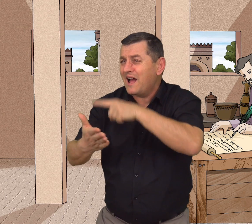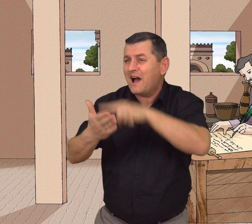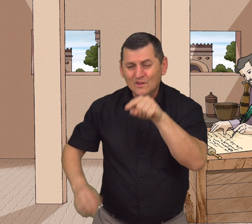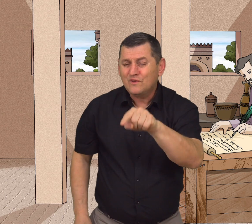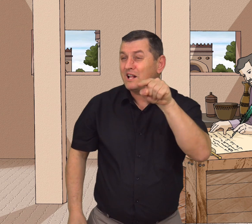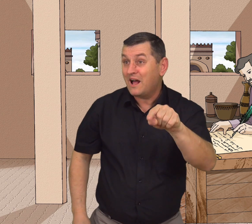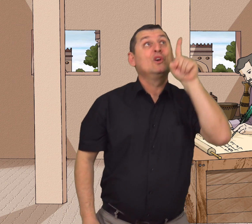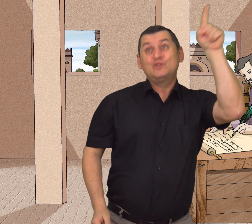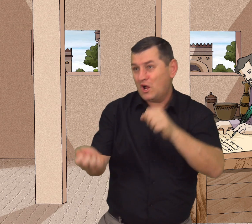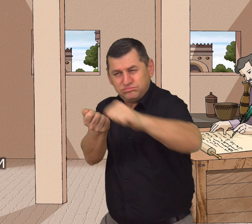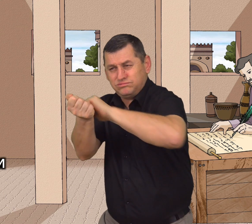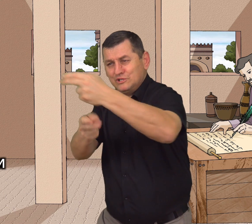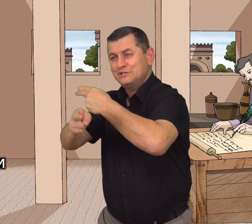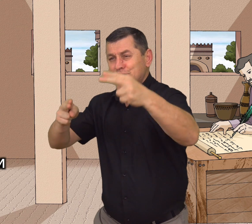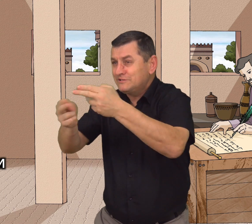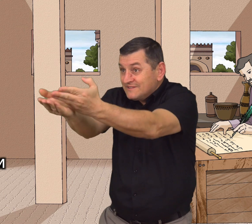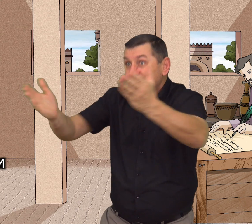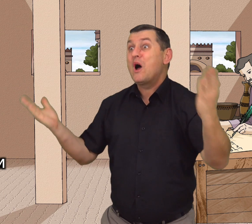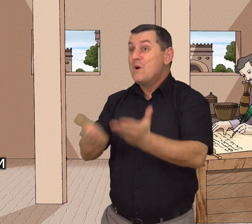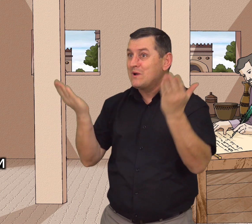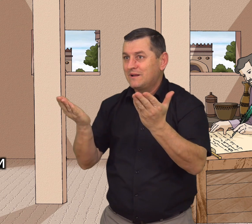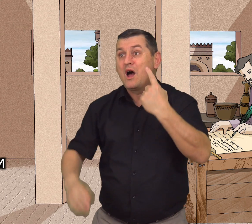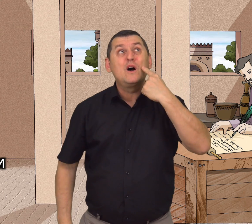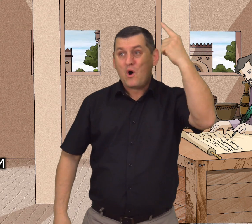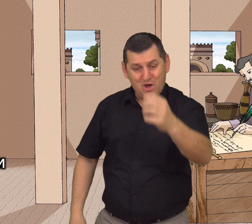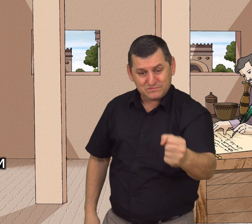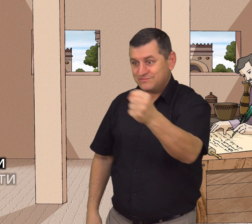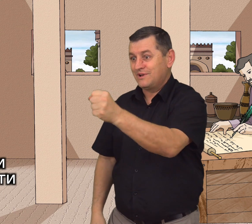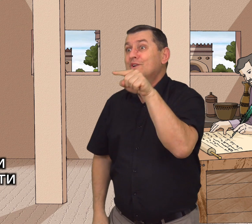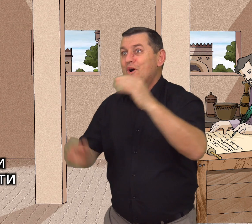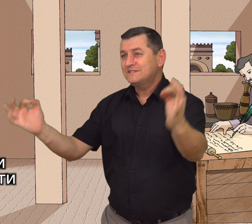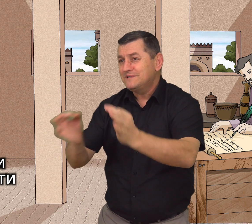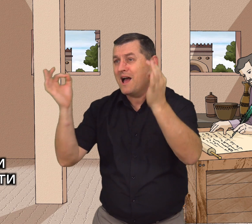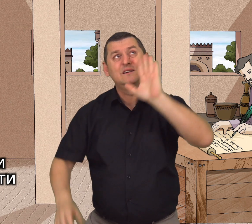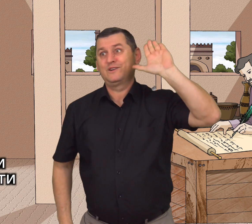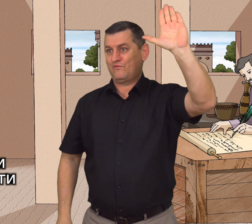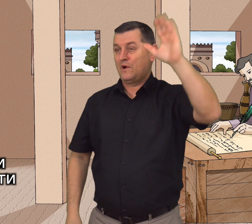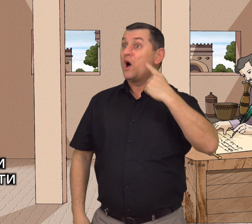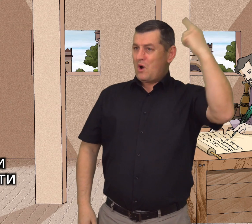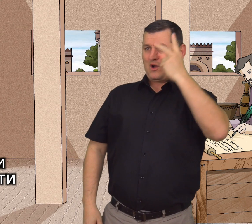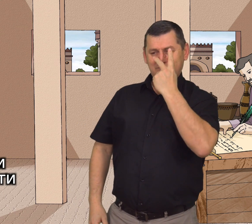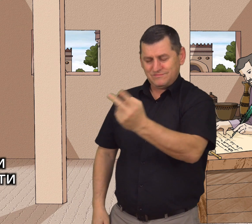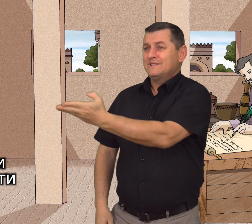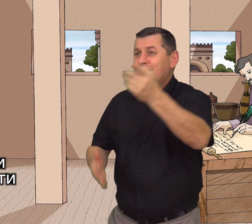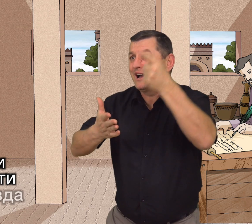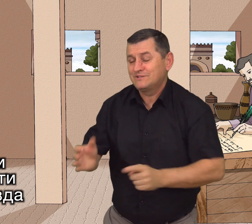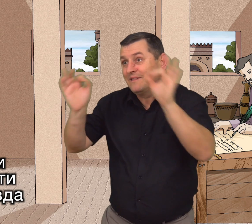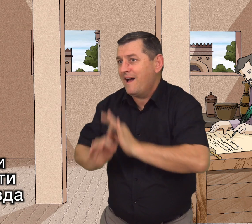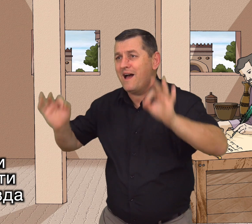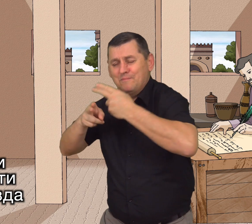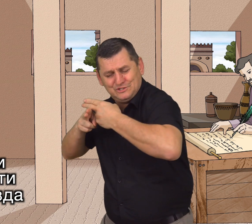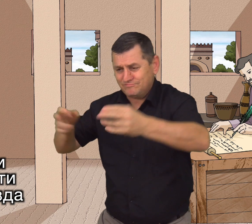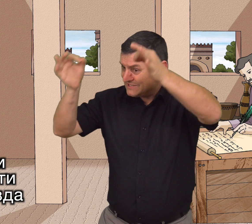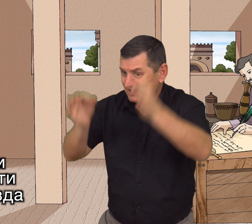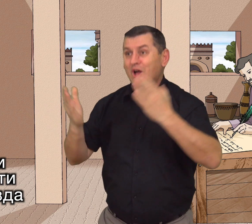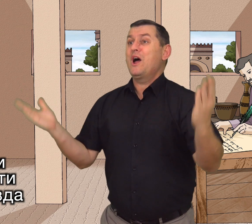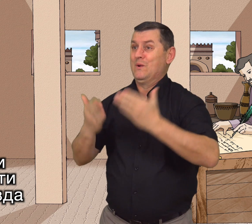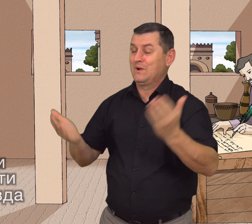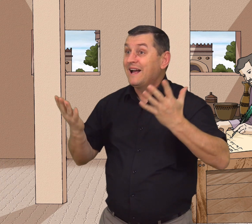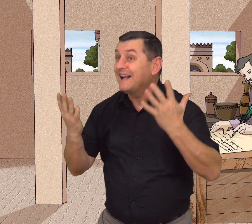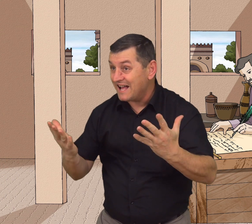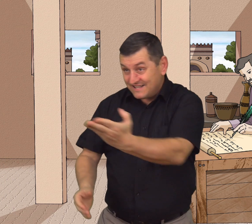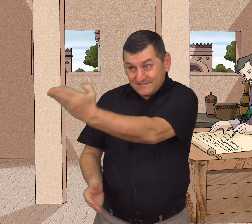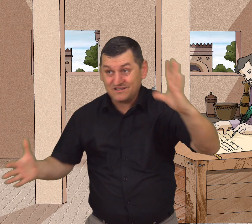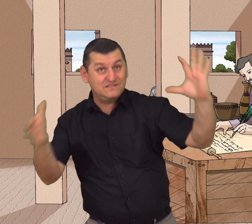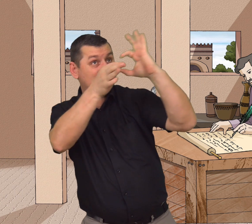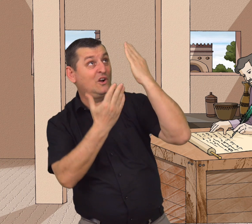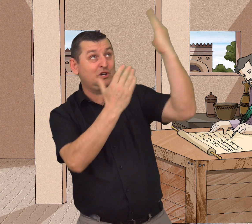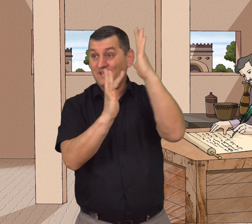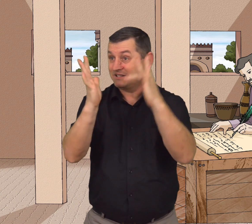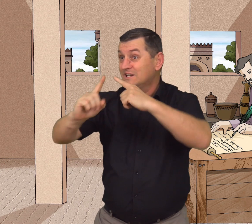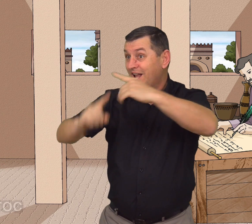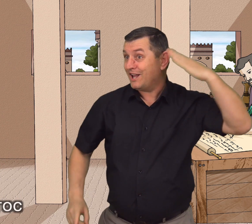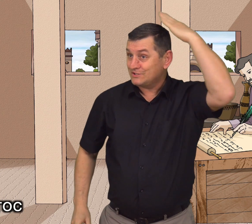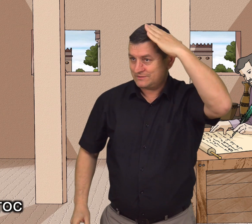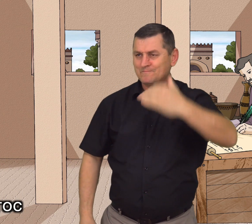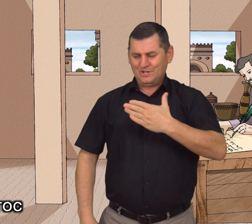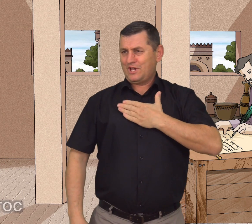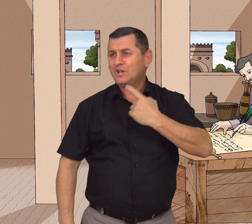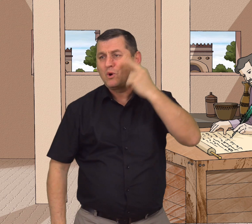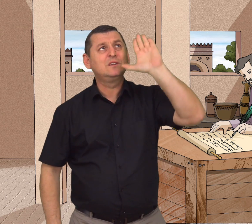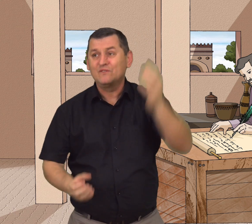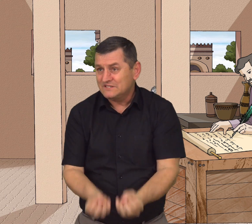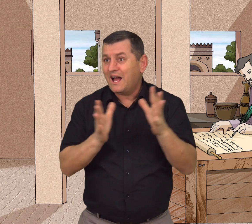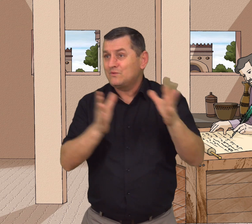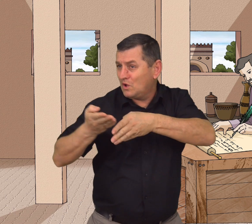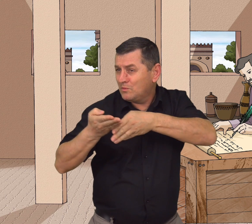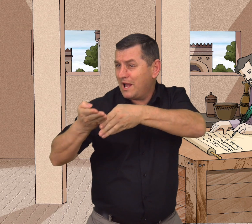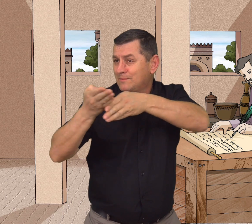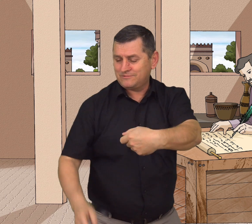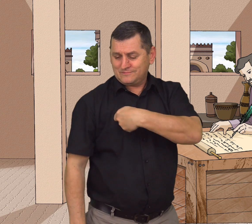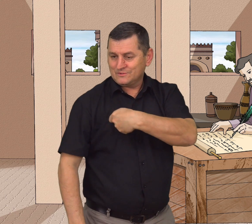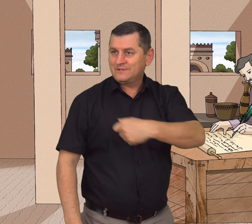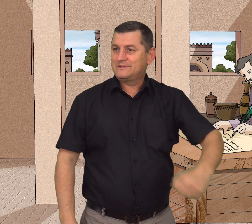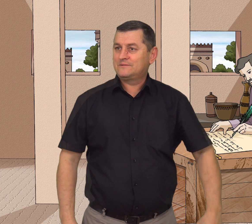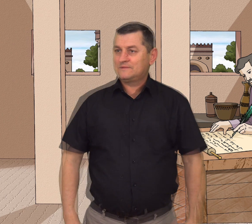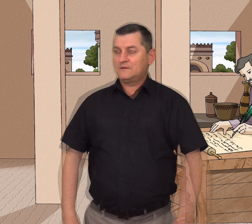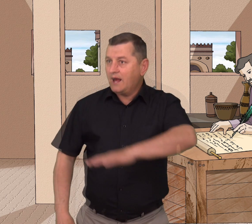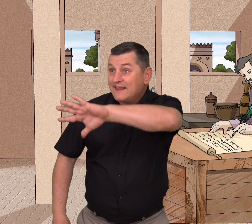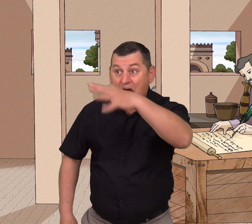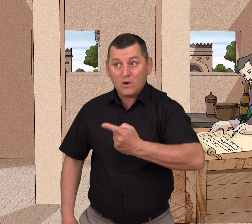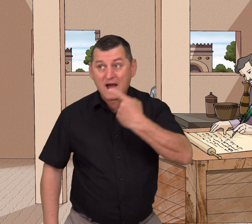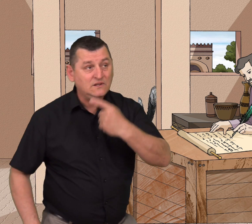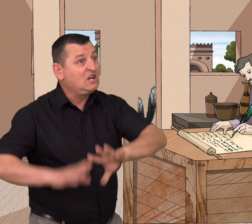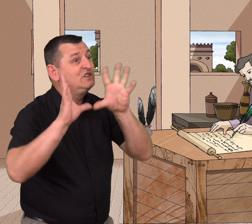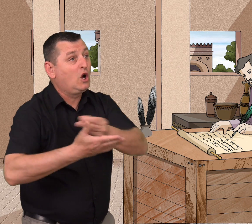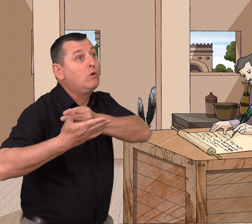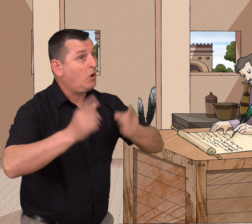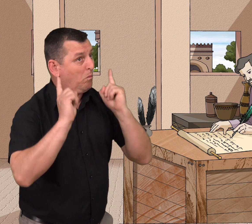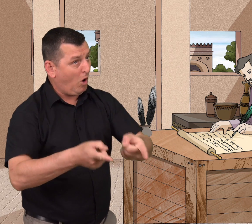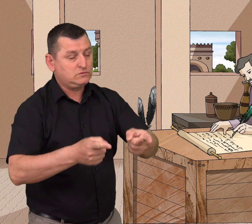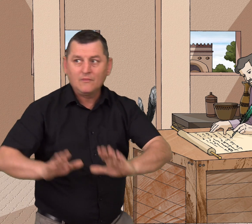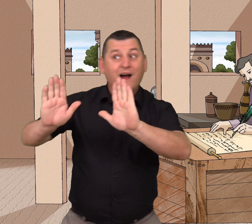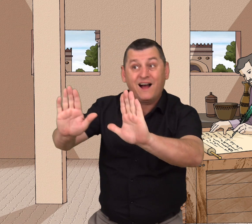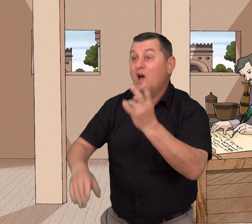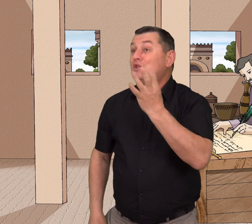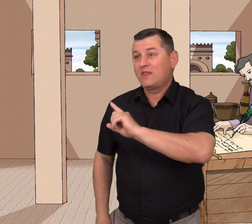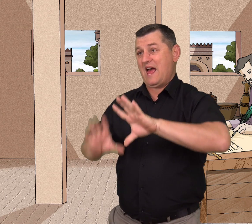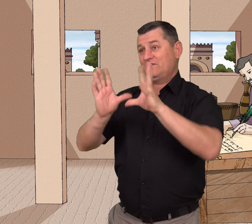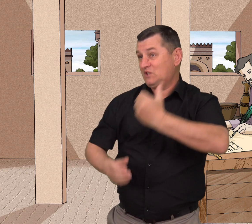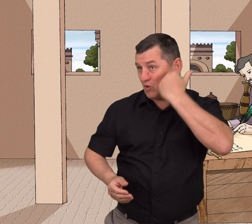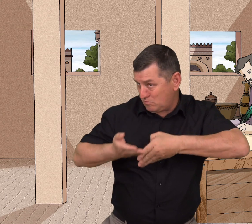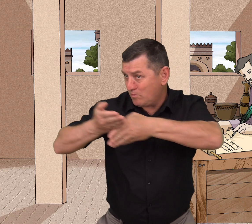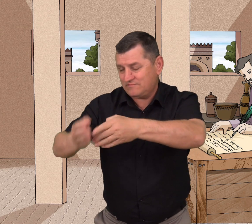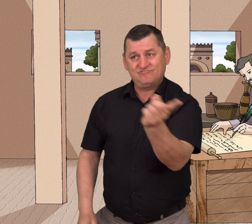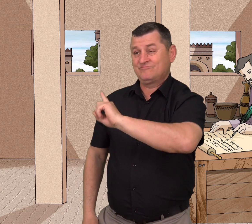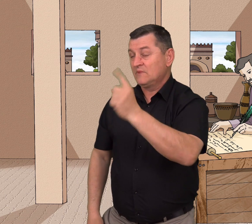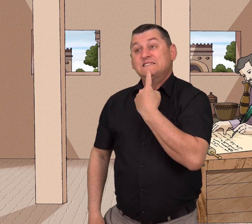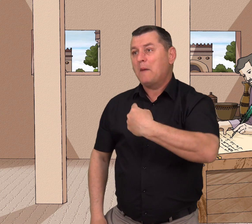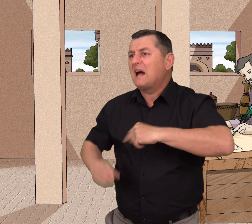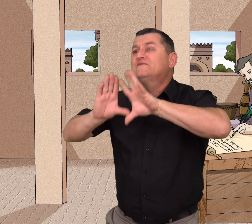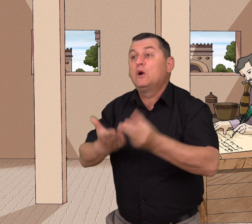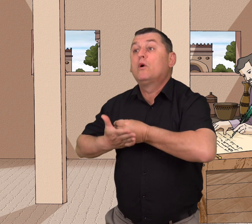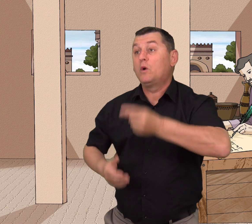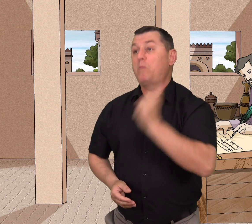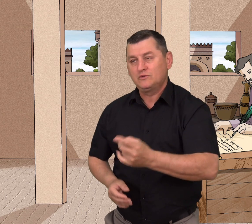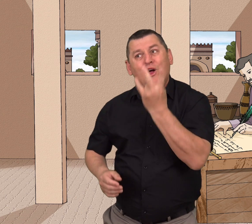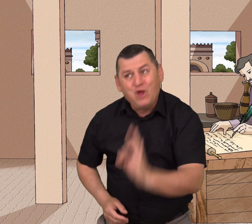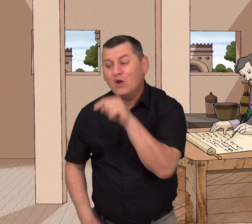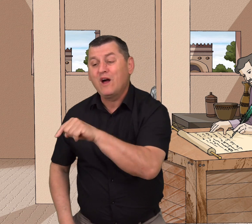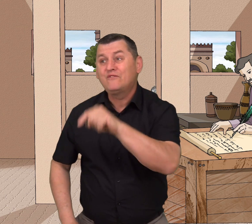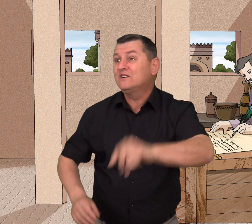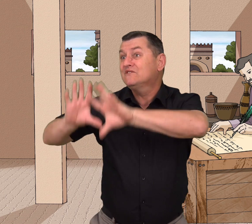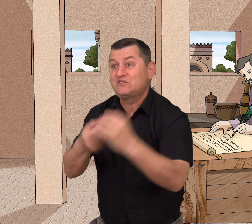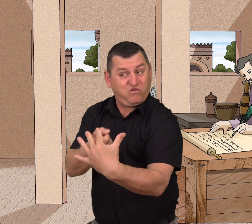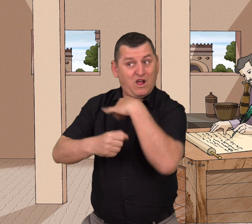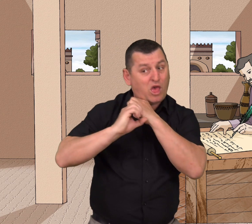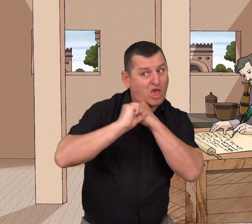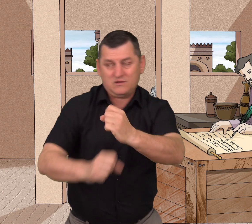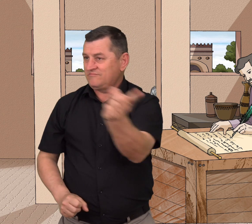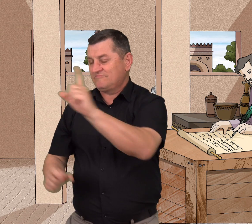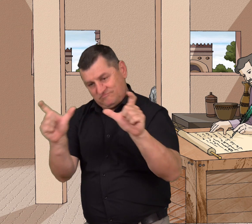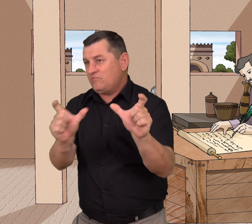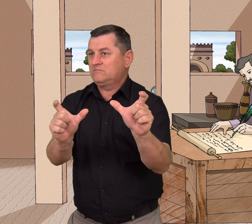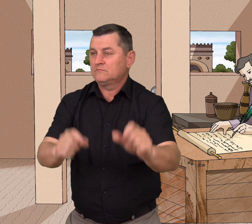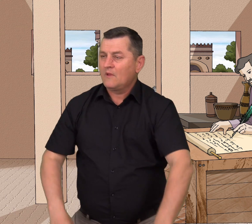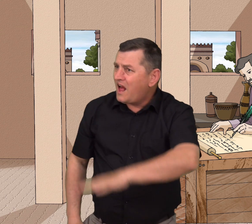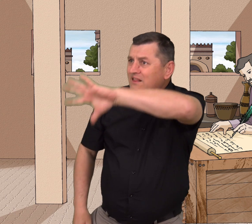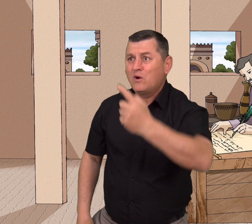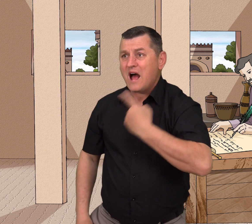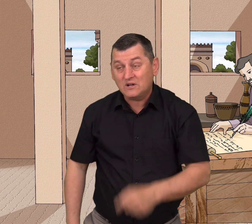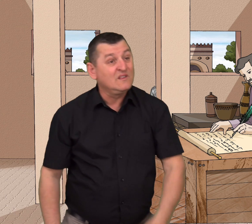But you were washed, you were sanctified, you were justified, in the name of the Lord Jesus Christ and by the Spirit of our God. “Everything is permissible for me,” but not everything is beneficial. “Everything is permissible for me,” but I will not be mastered by anything.